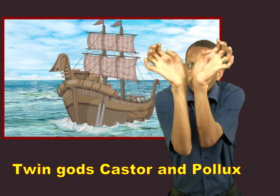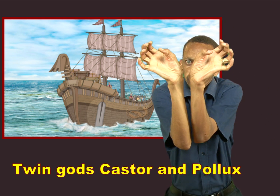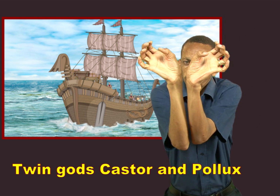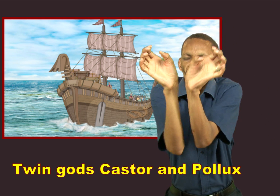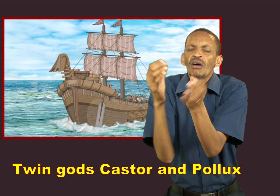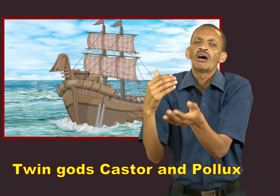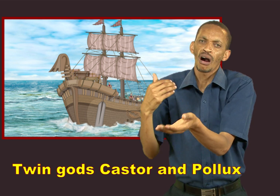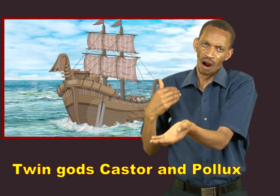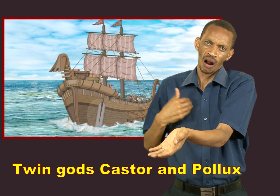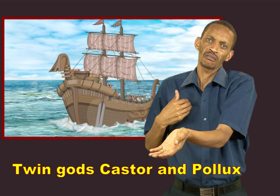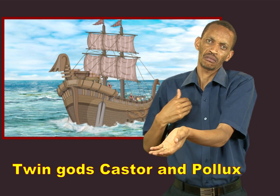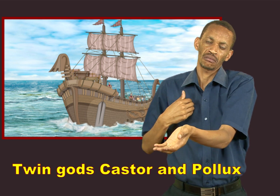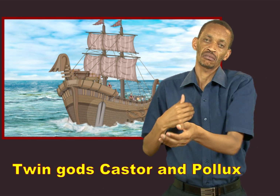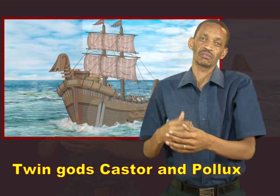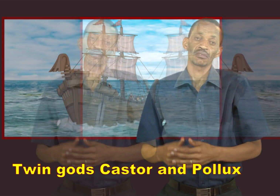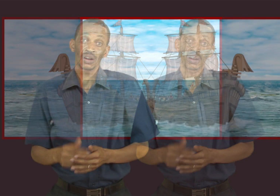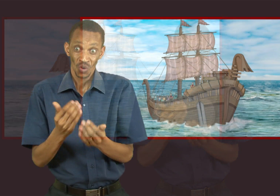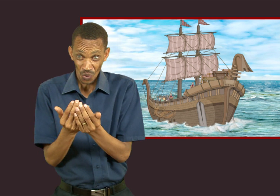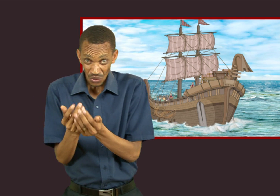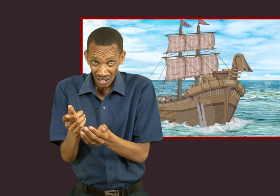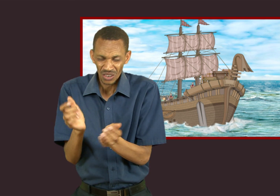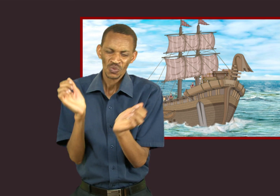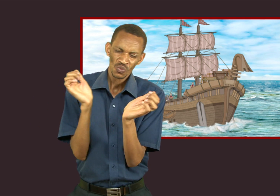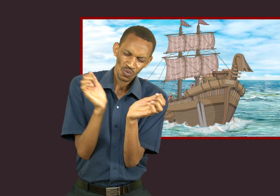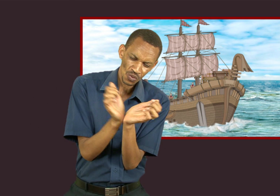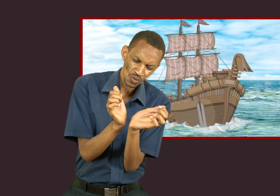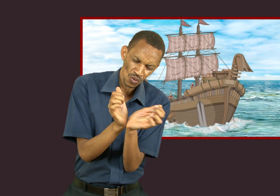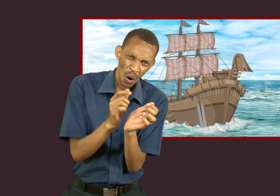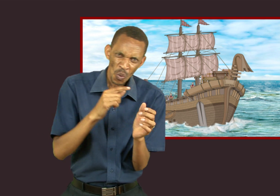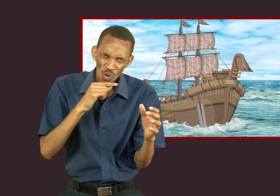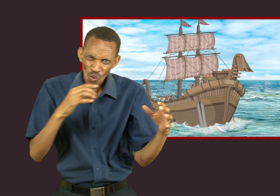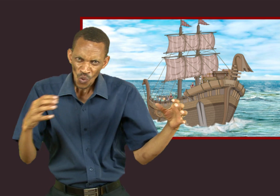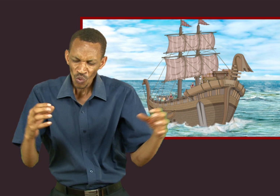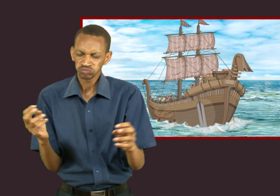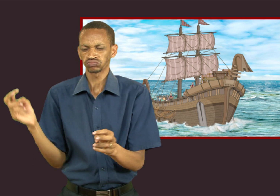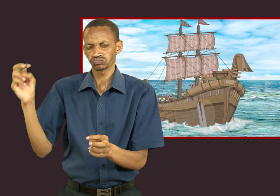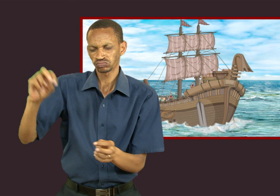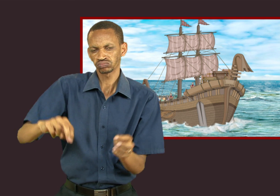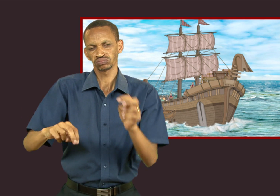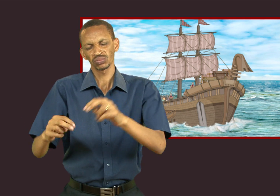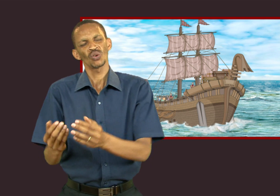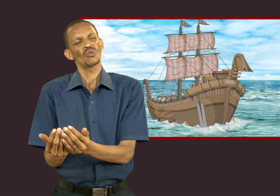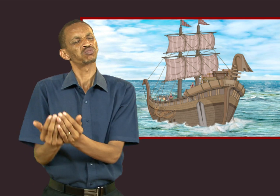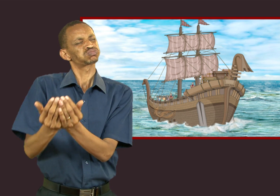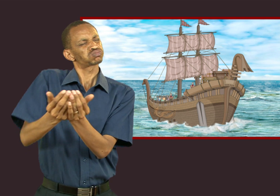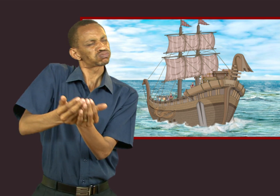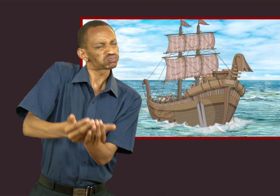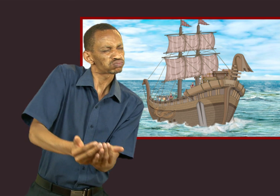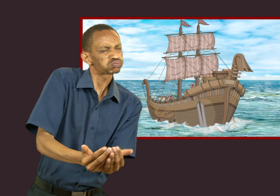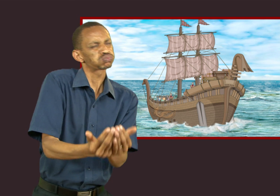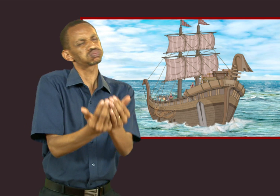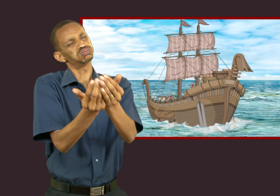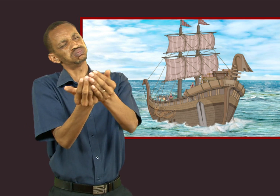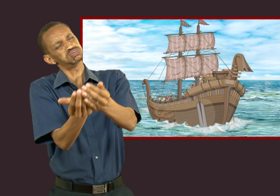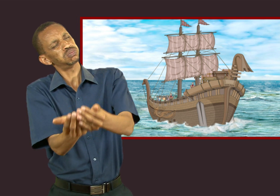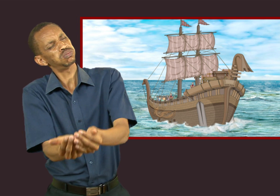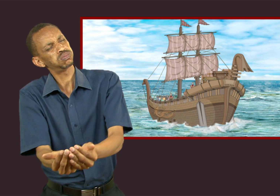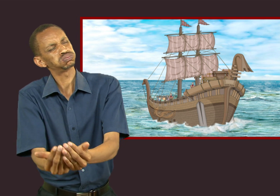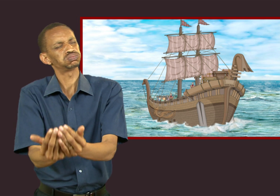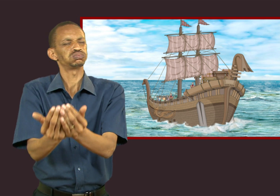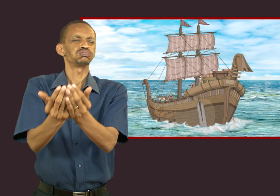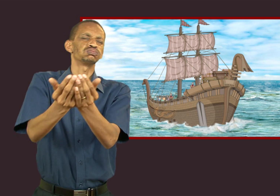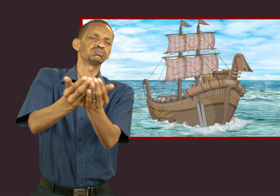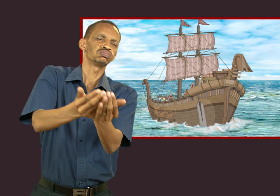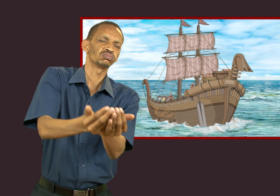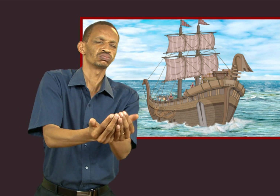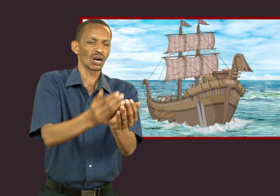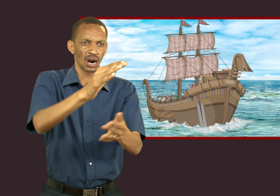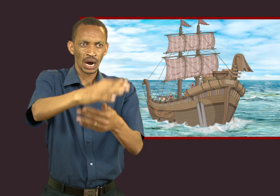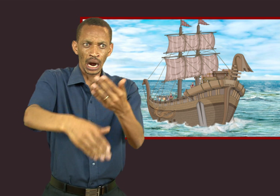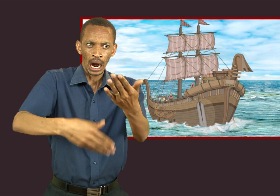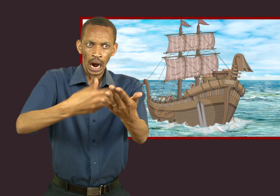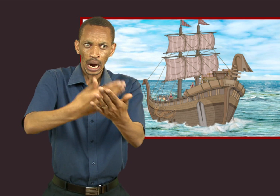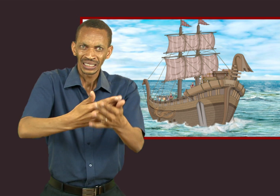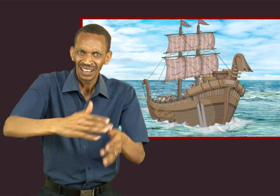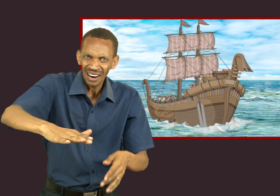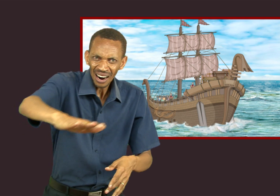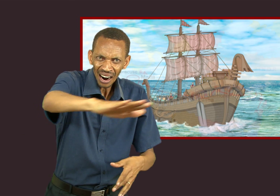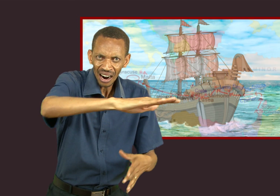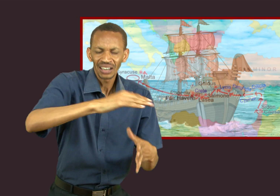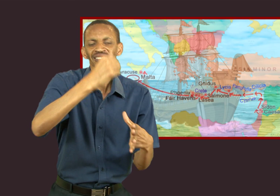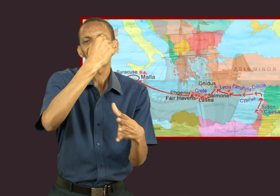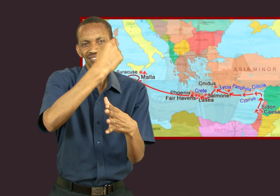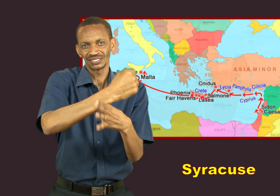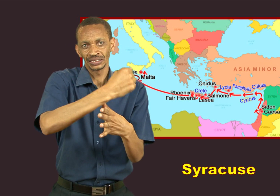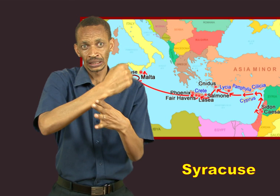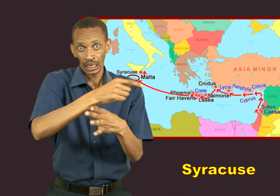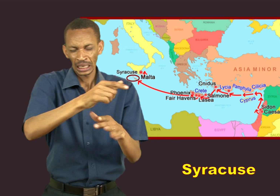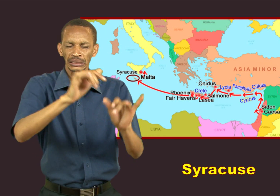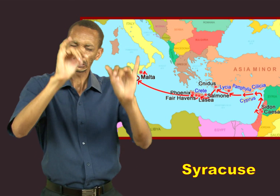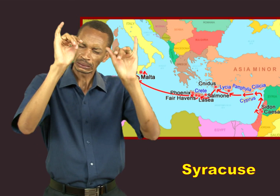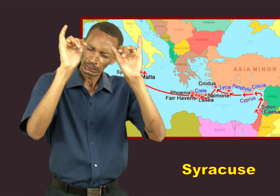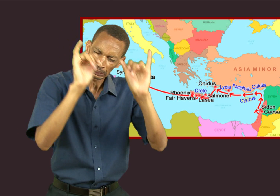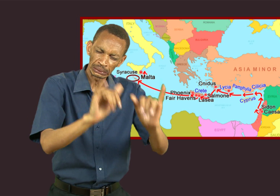It had the Twin Brothers as a figurehead.